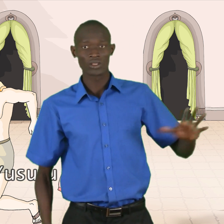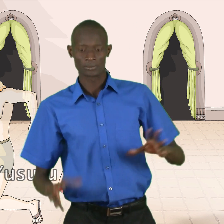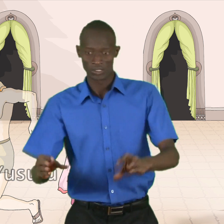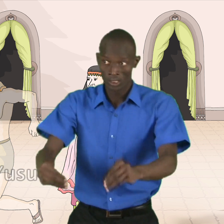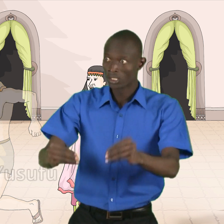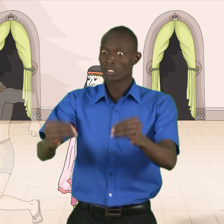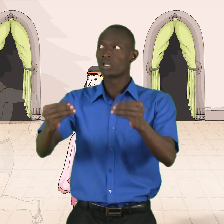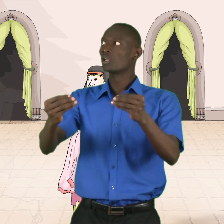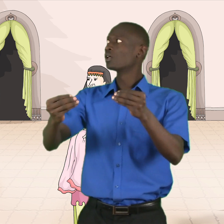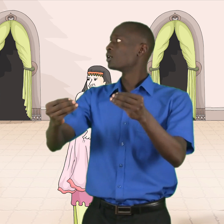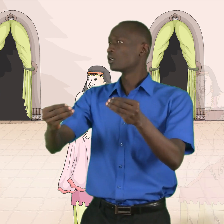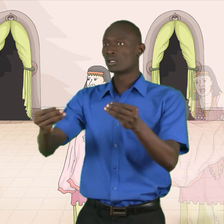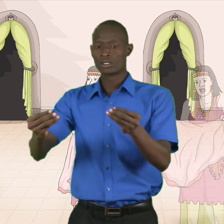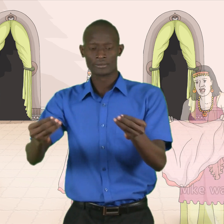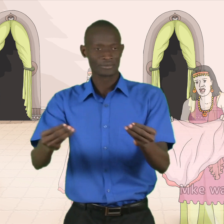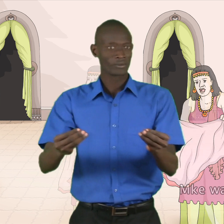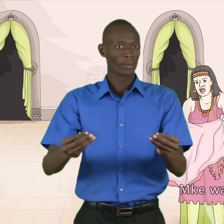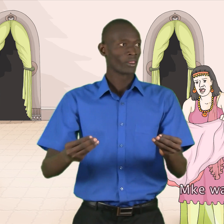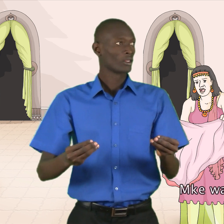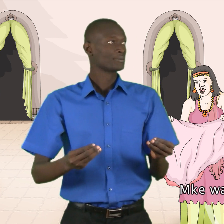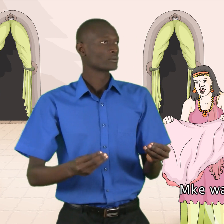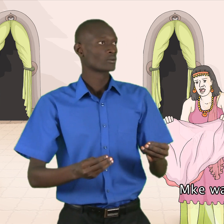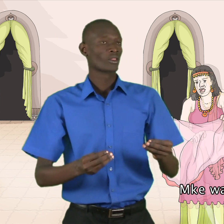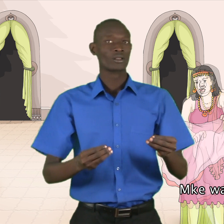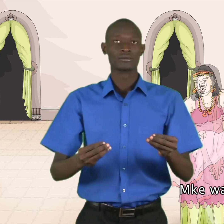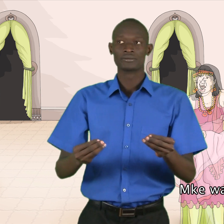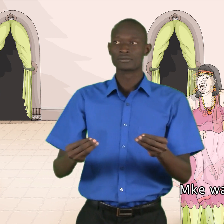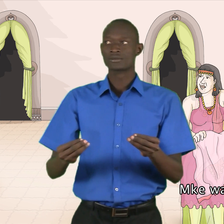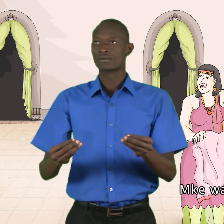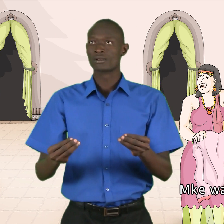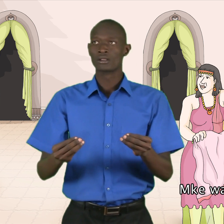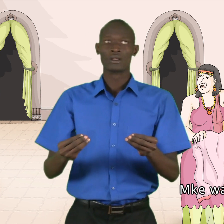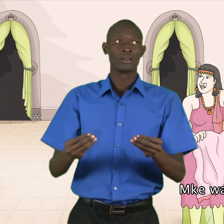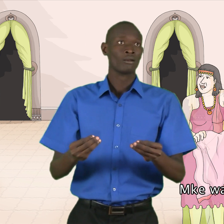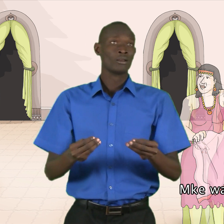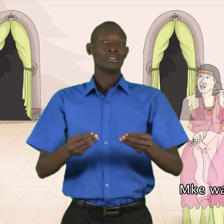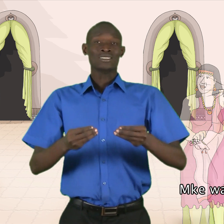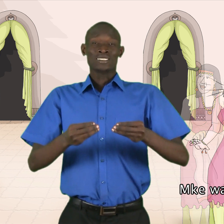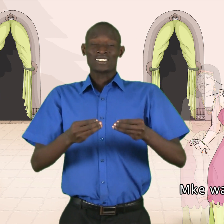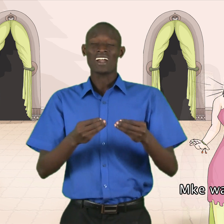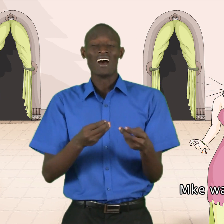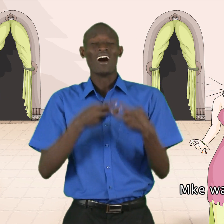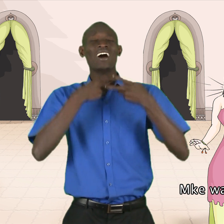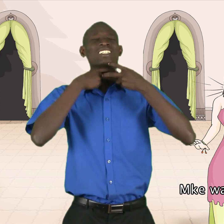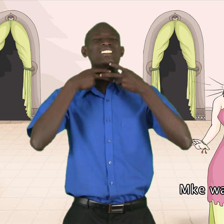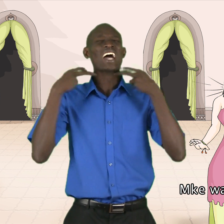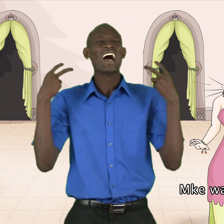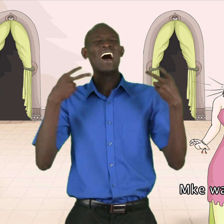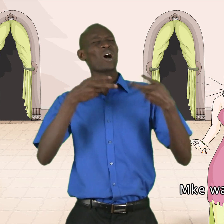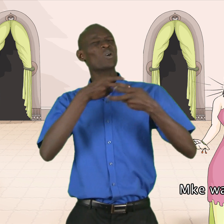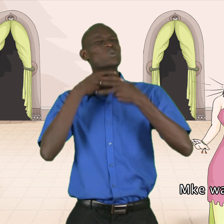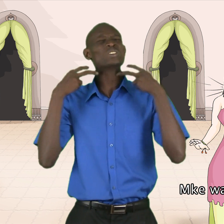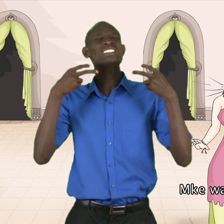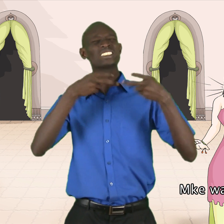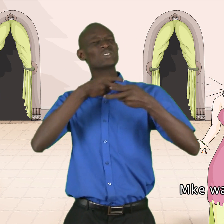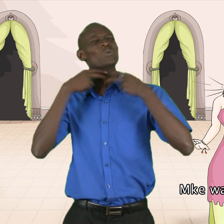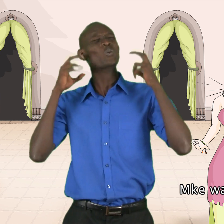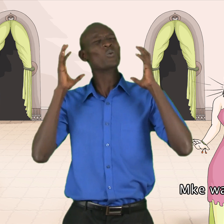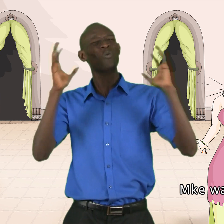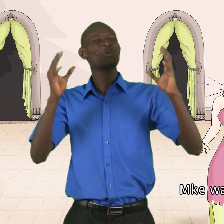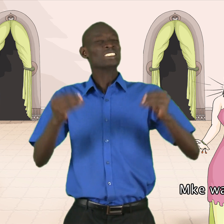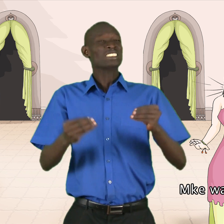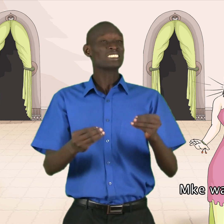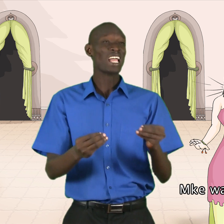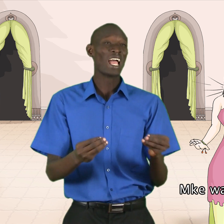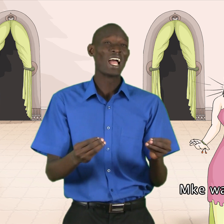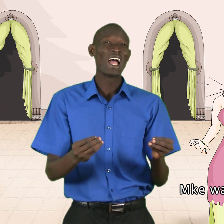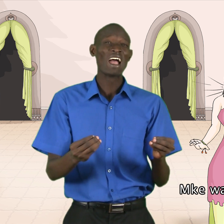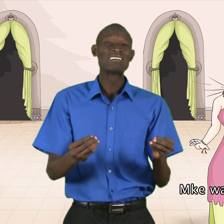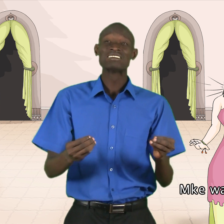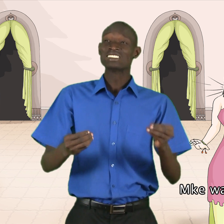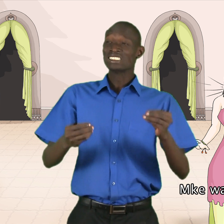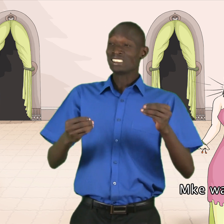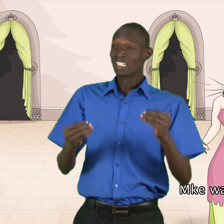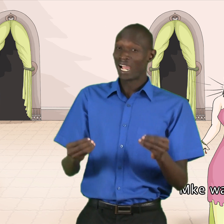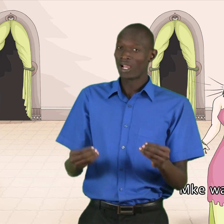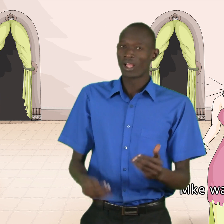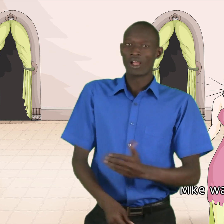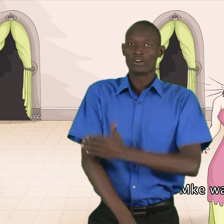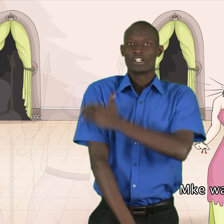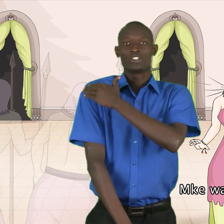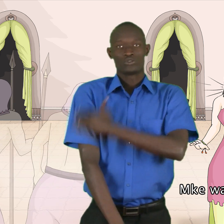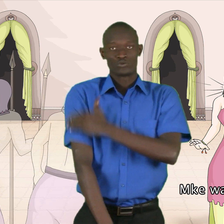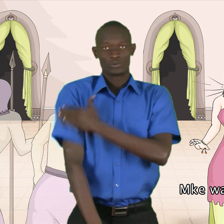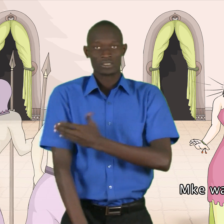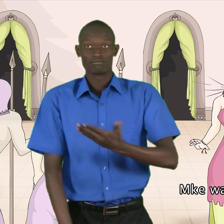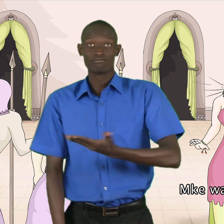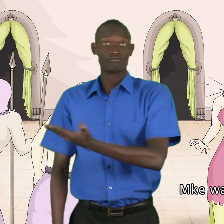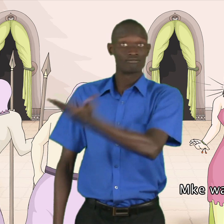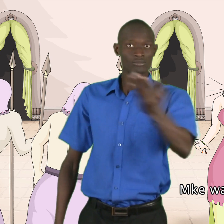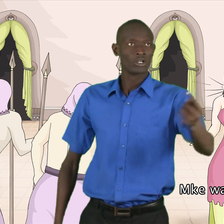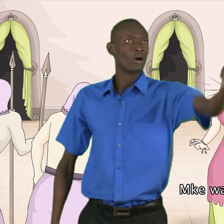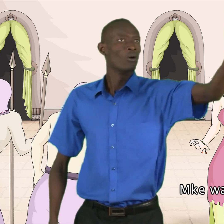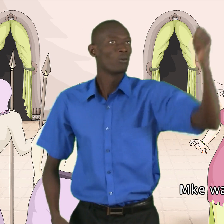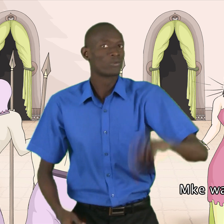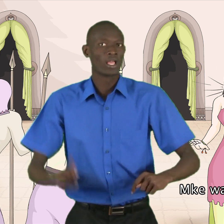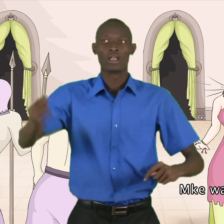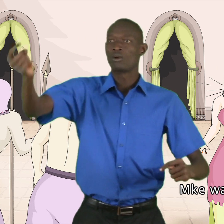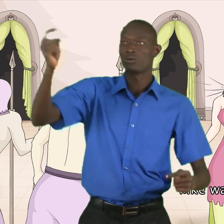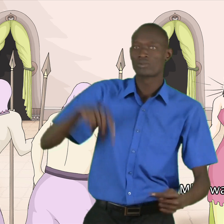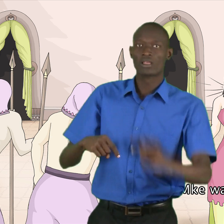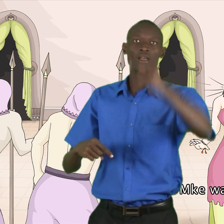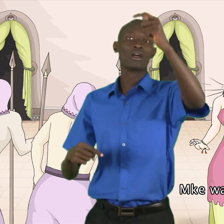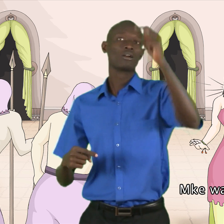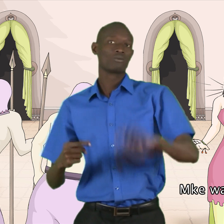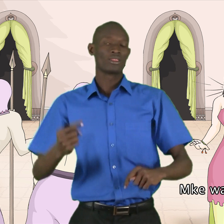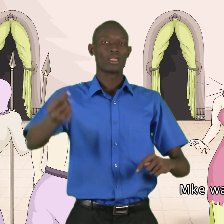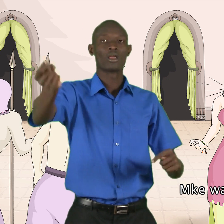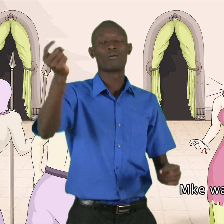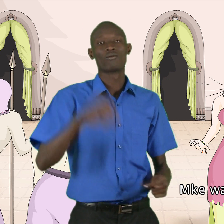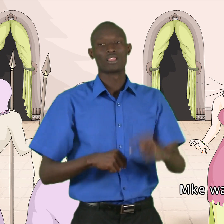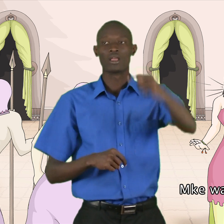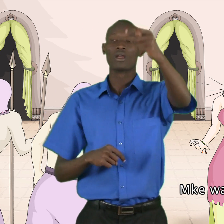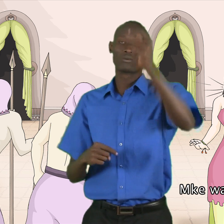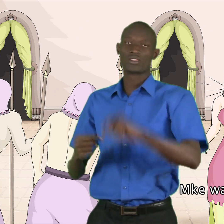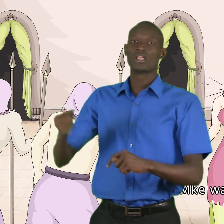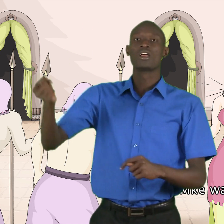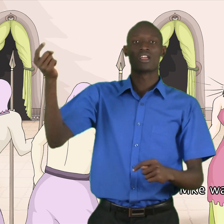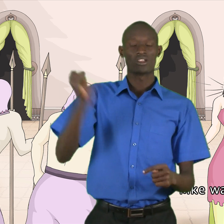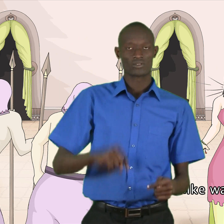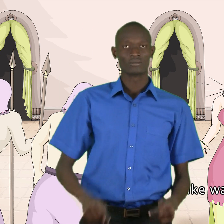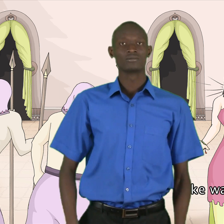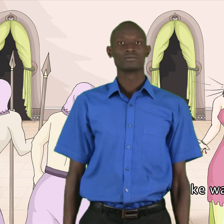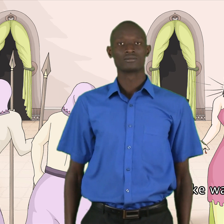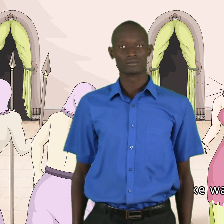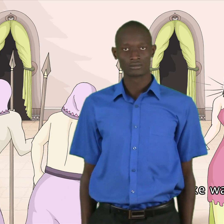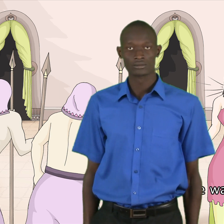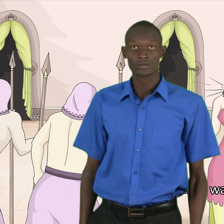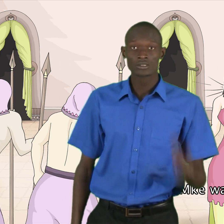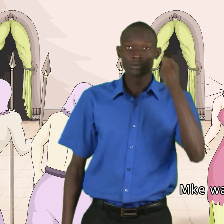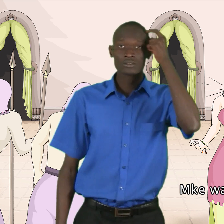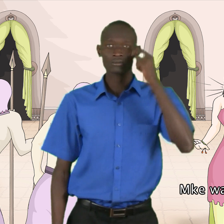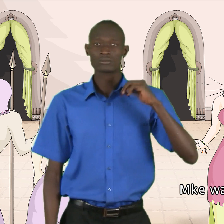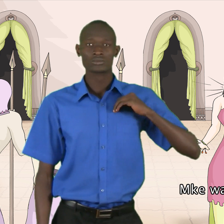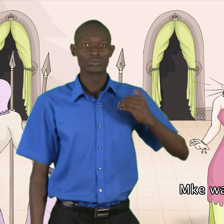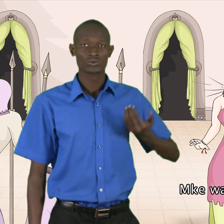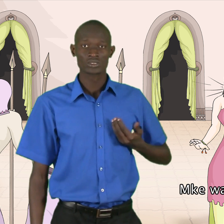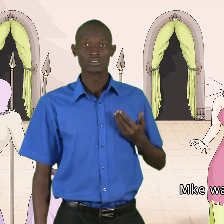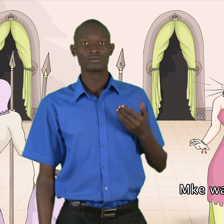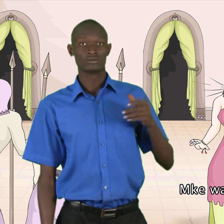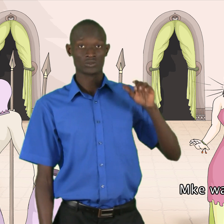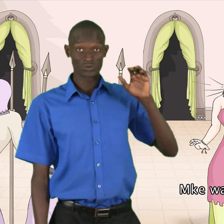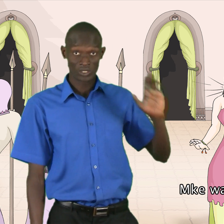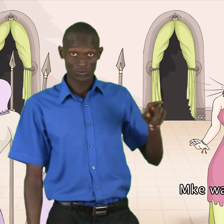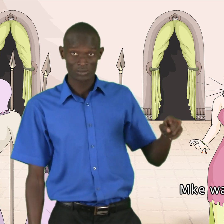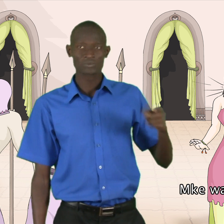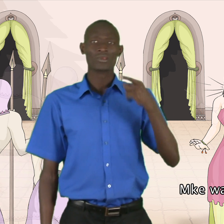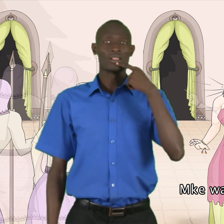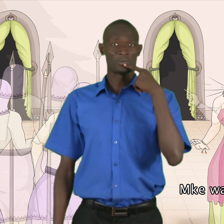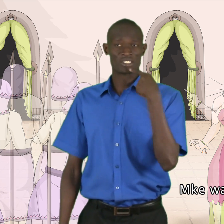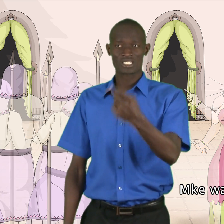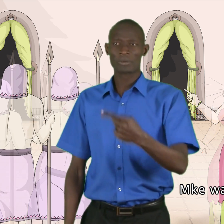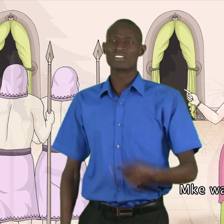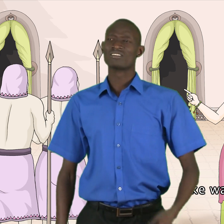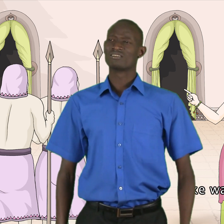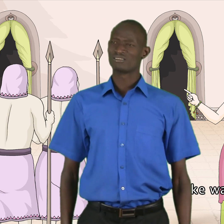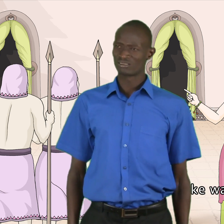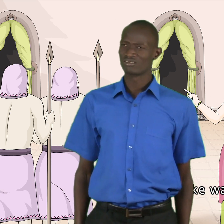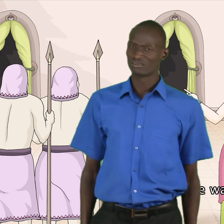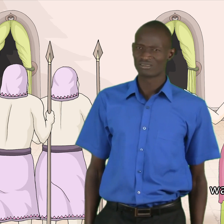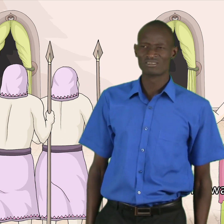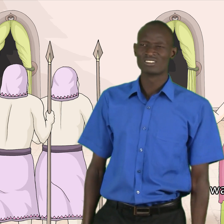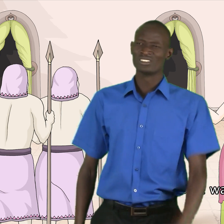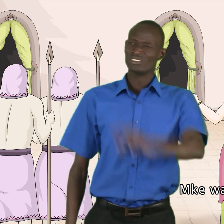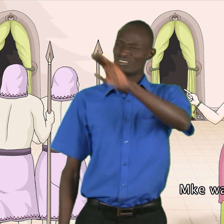When she saw that he had left his cloak in her hand and had run out of the house, she called her household servants.